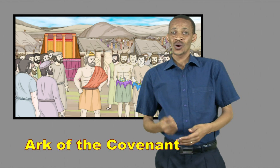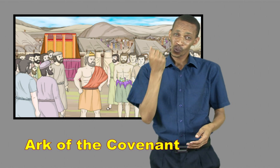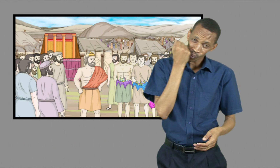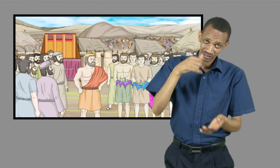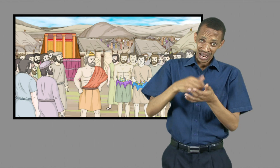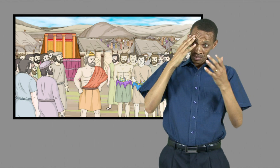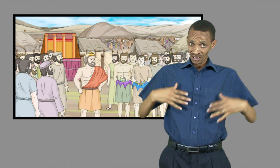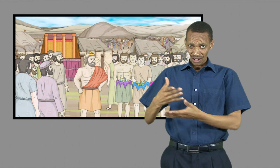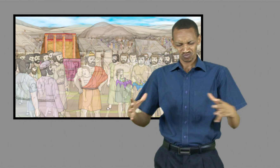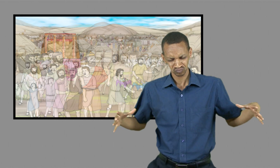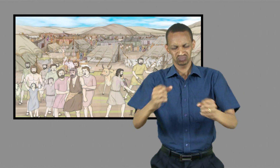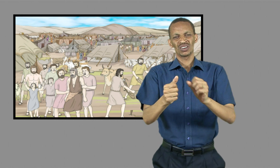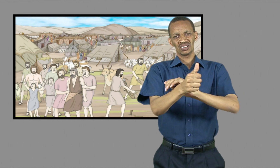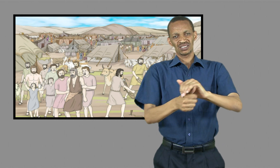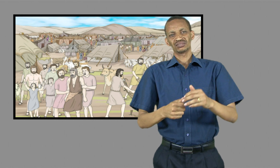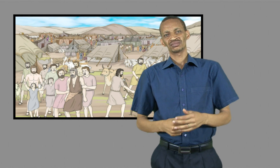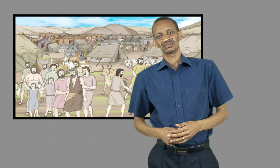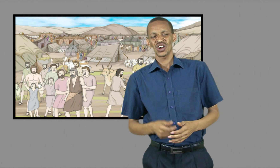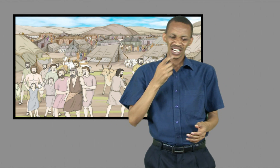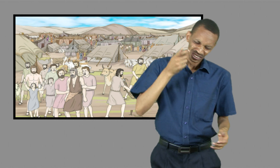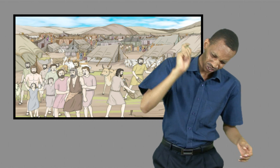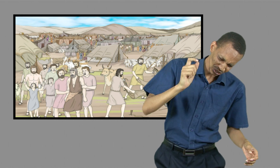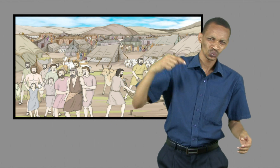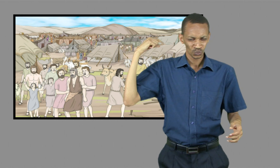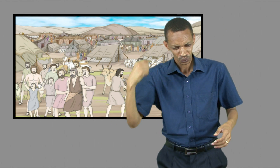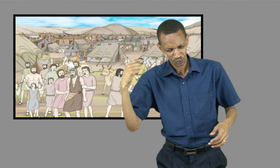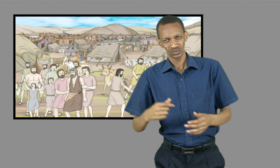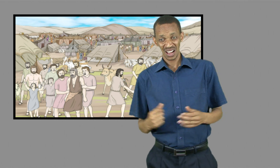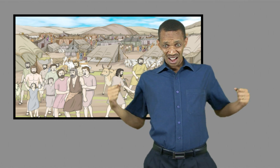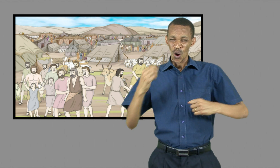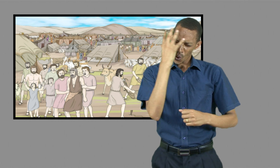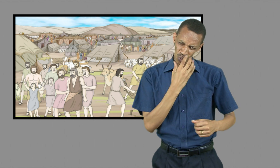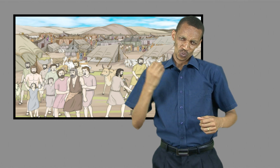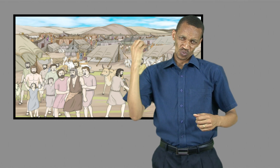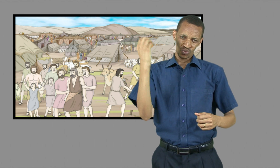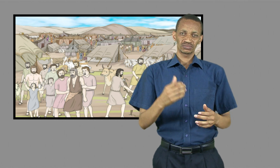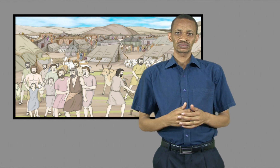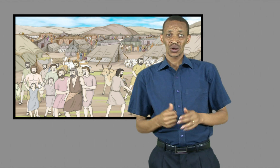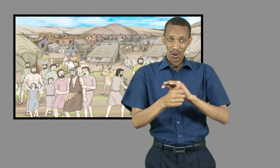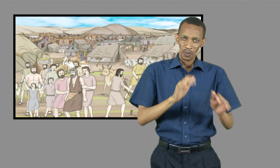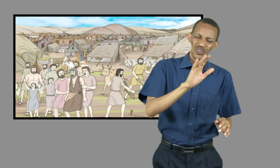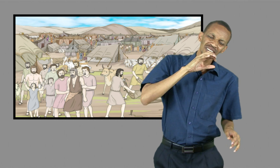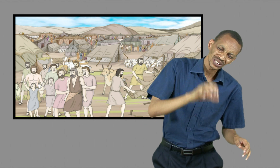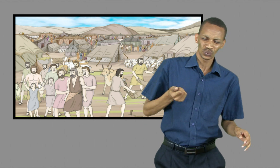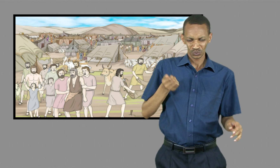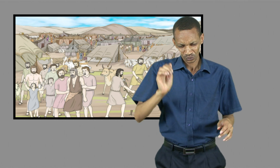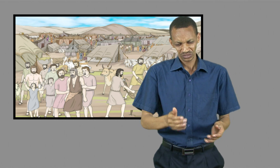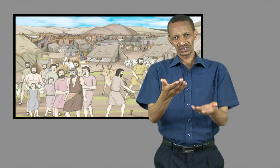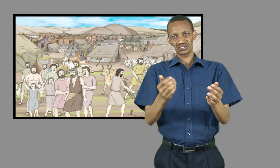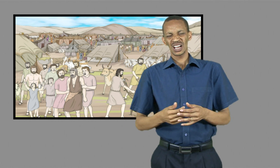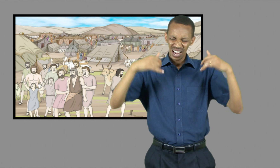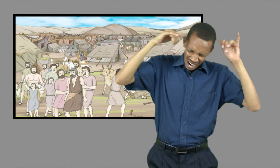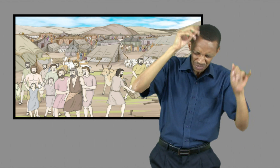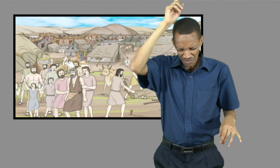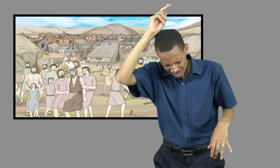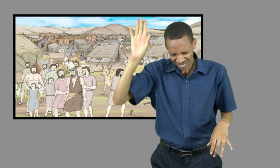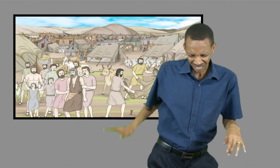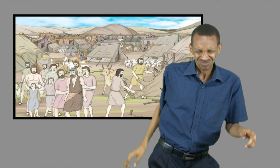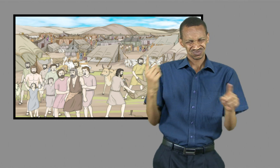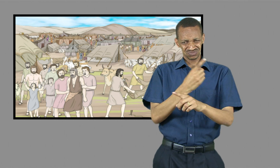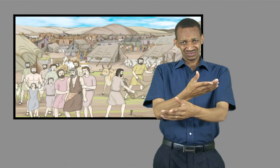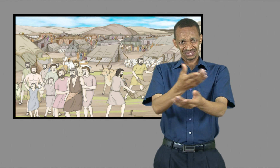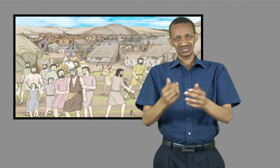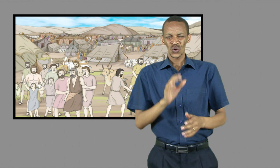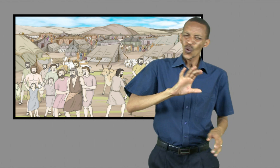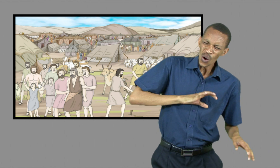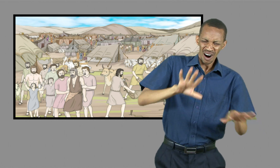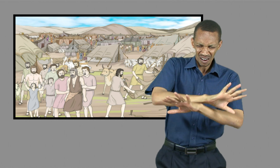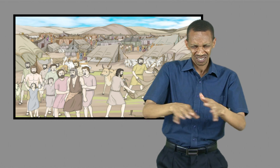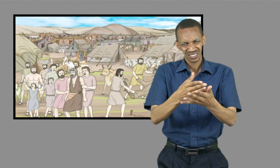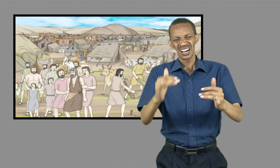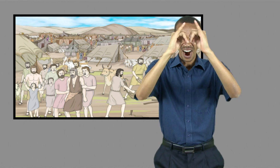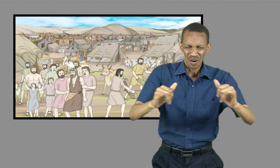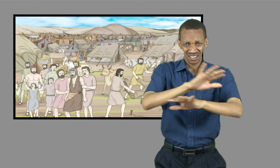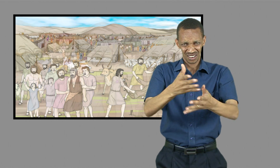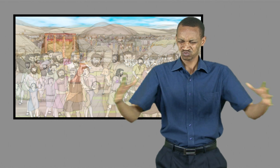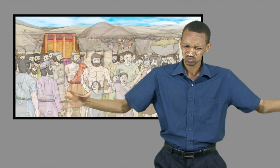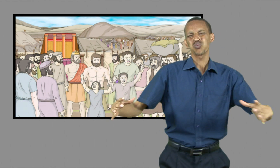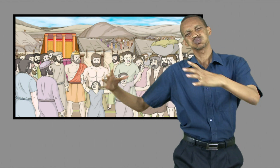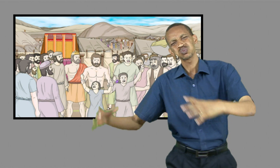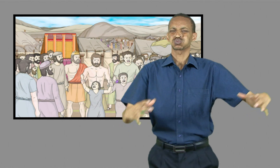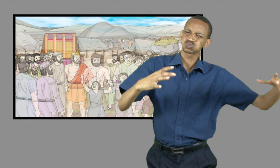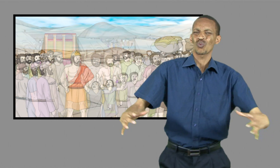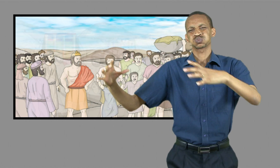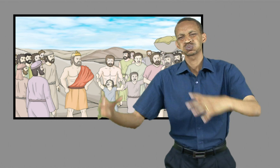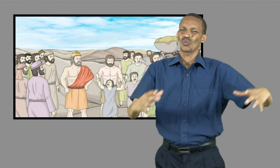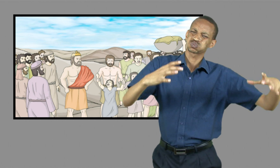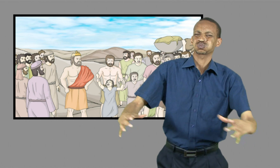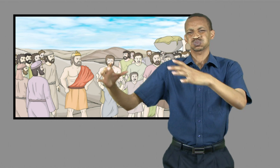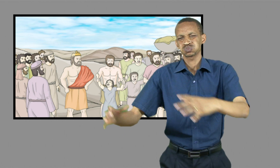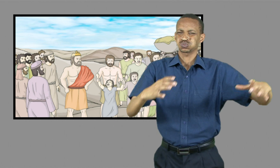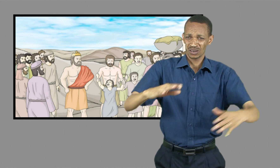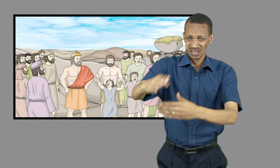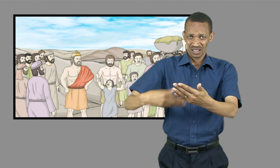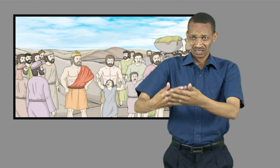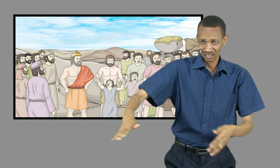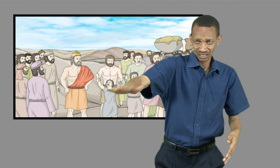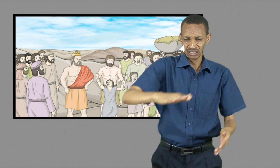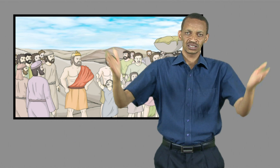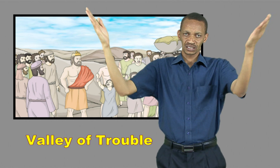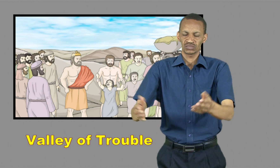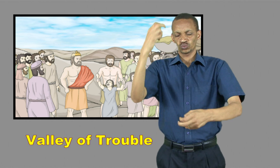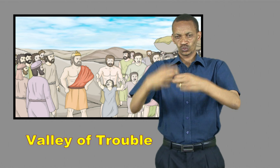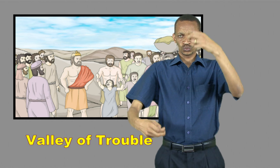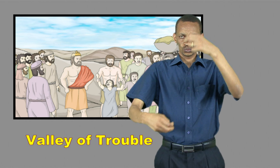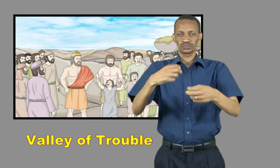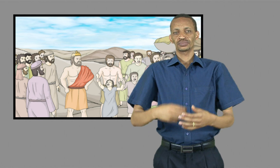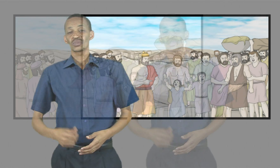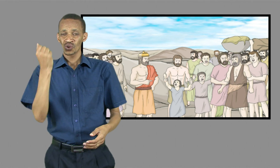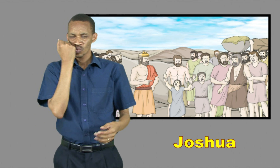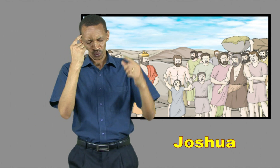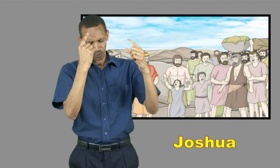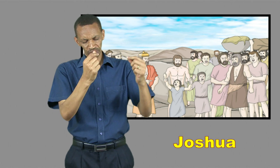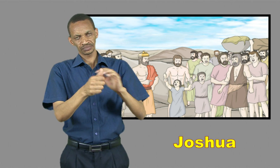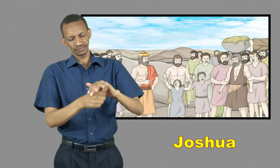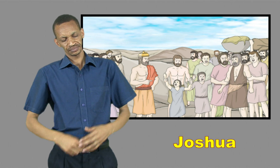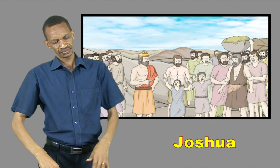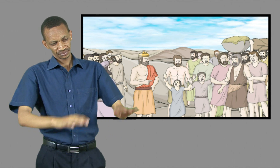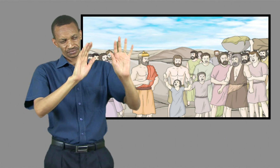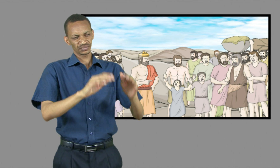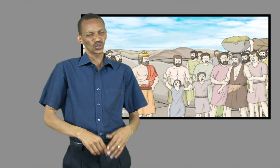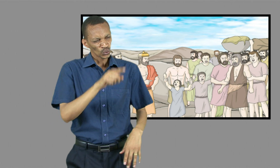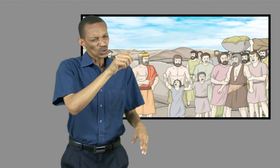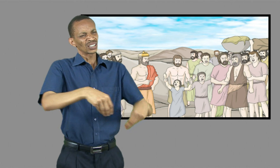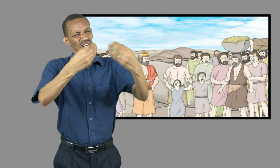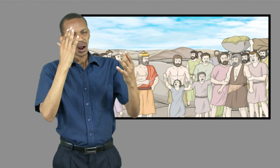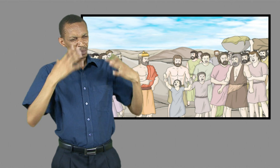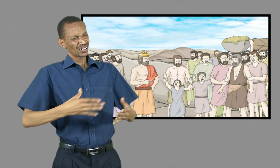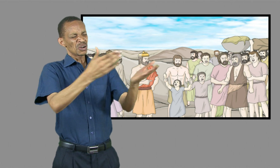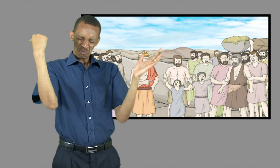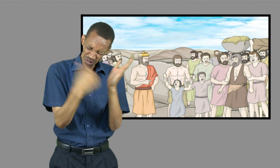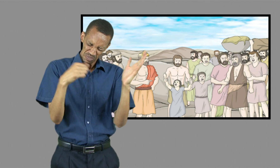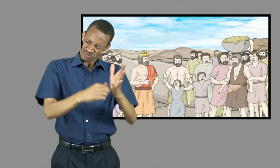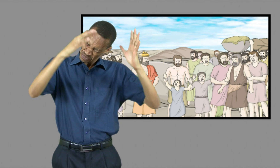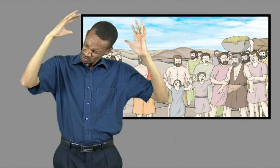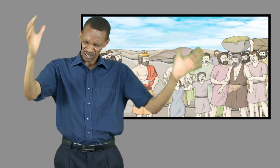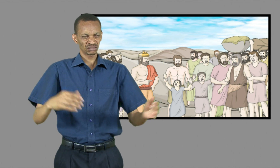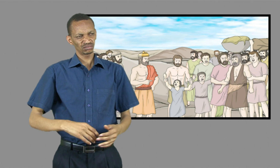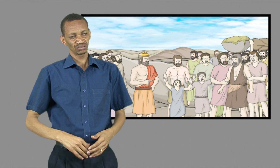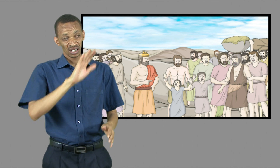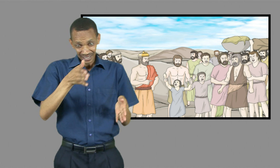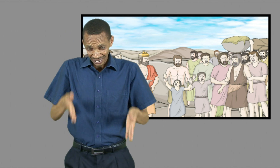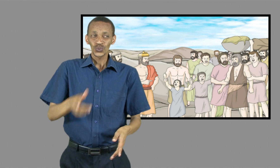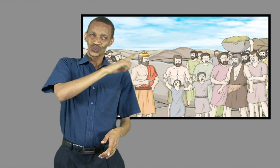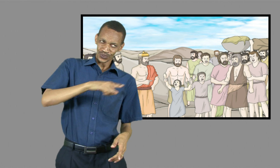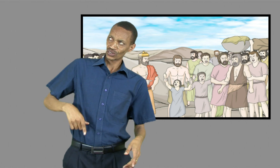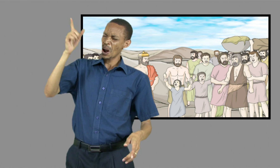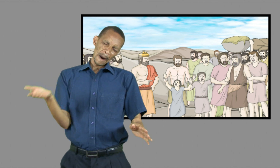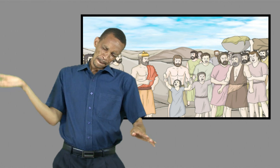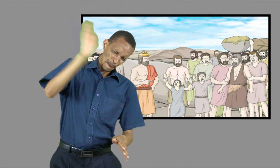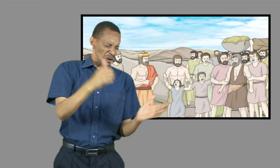Then Joshua, together with all Israel, took Achan son of Zerah, the silver, the cloak, the bar of gold, his sons and daughters, his oxen and donkeys and sheep, his tent, and everything else he owned, and brought them to the Valley of Achor.